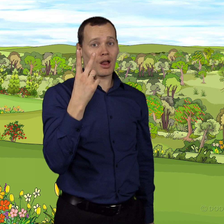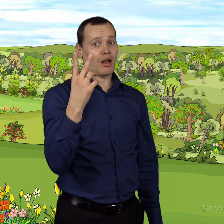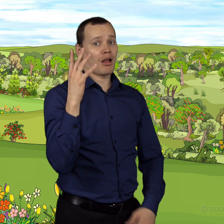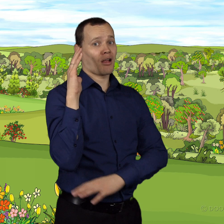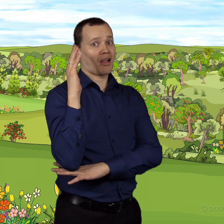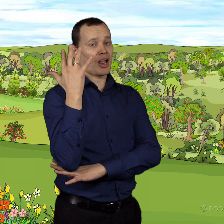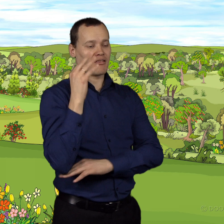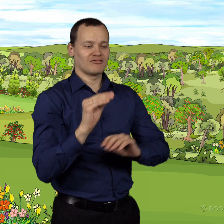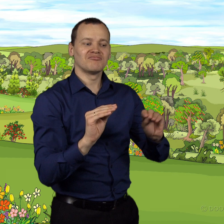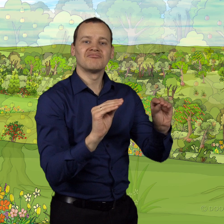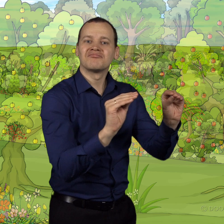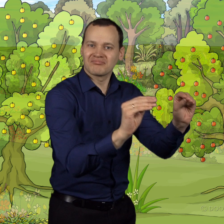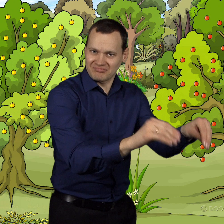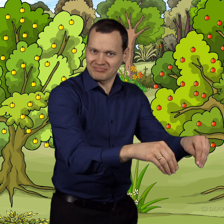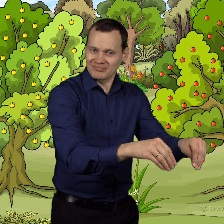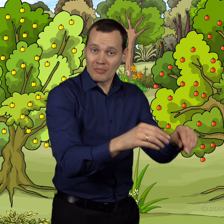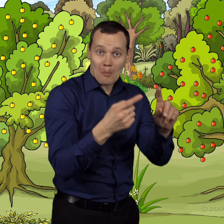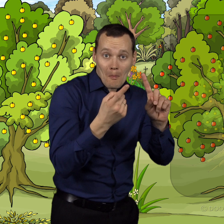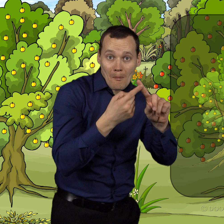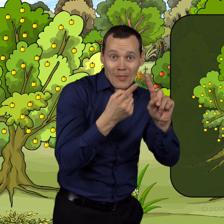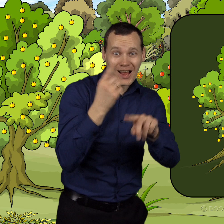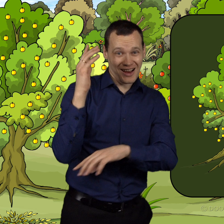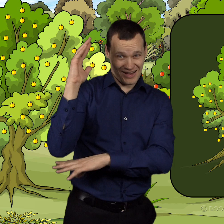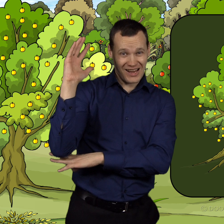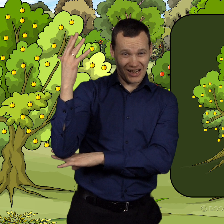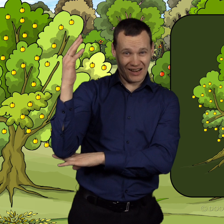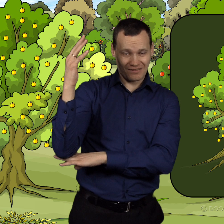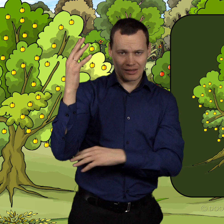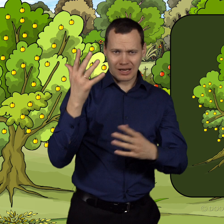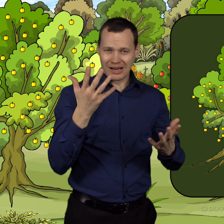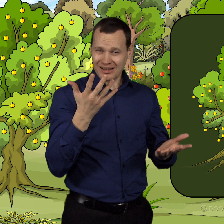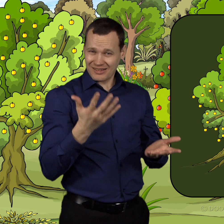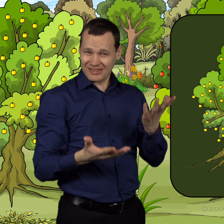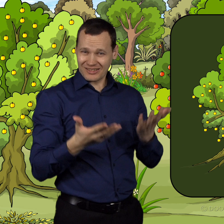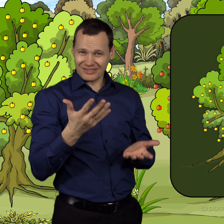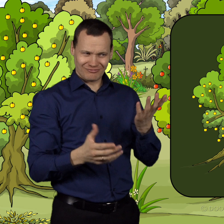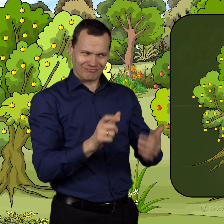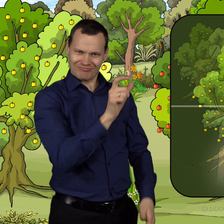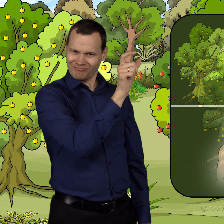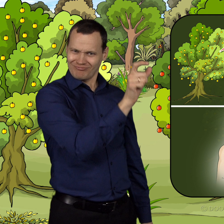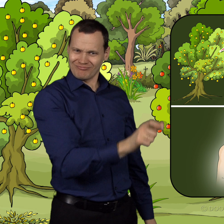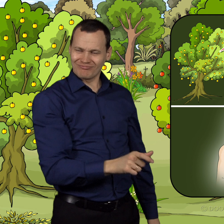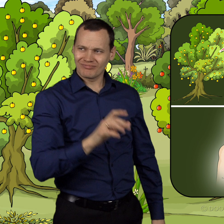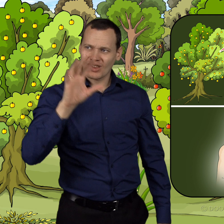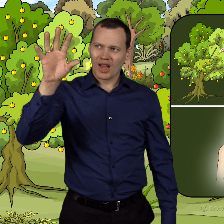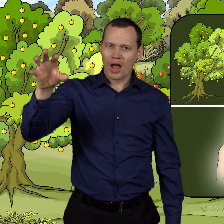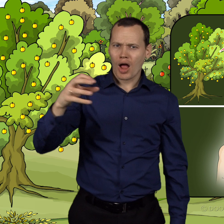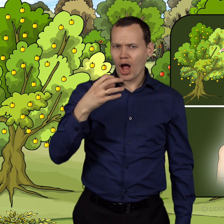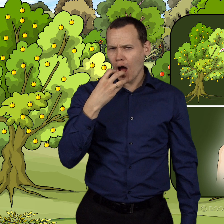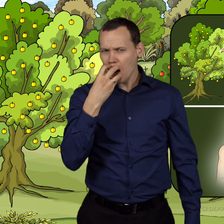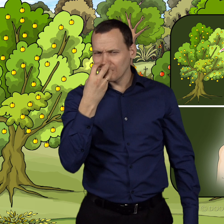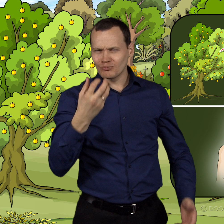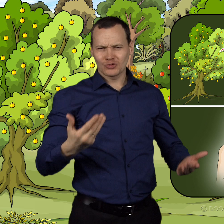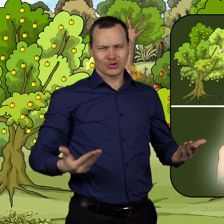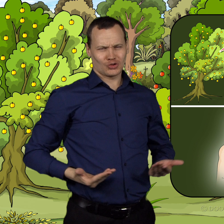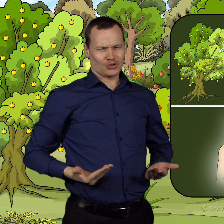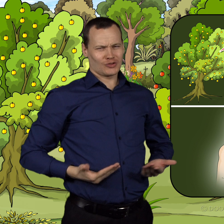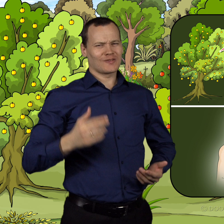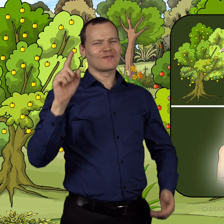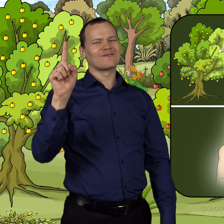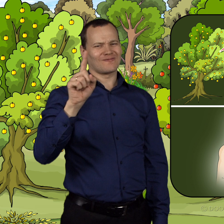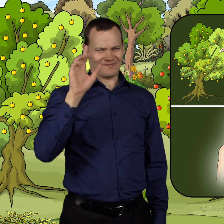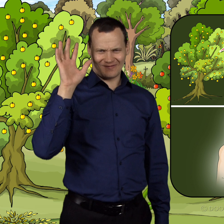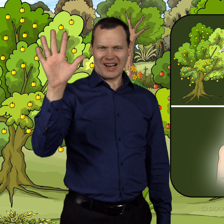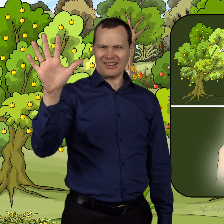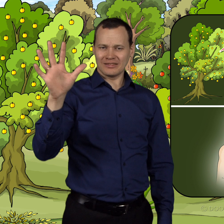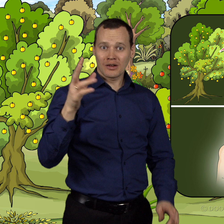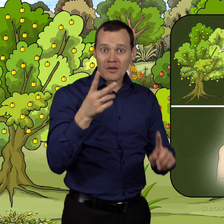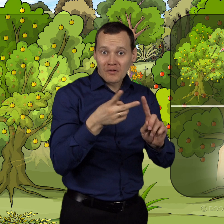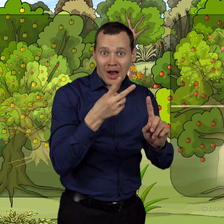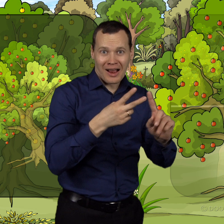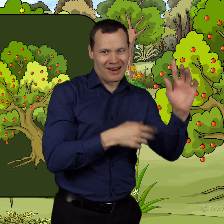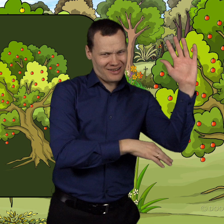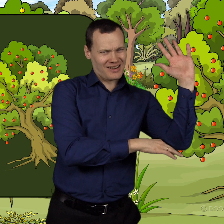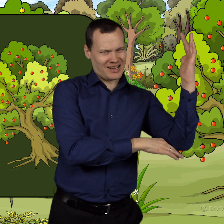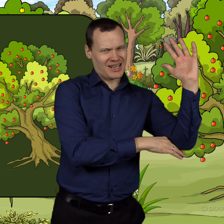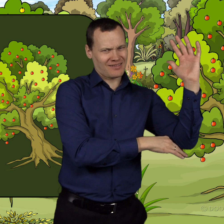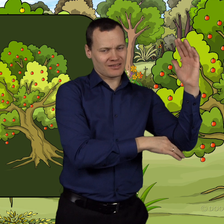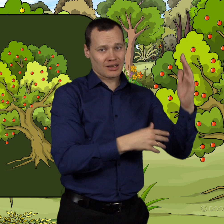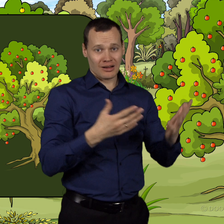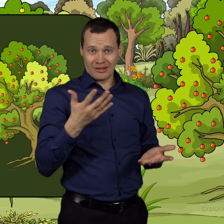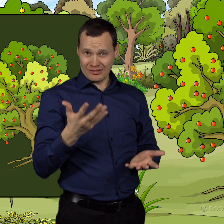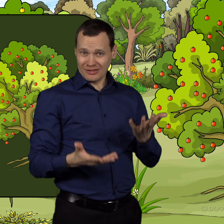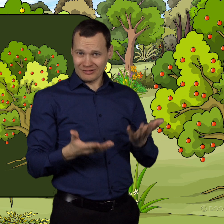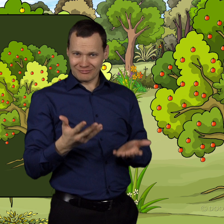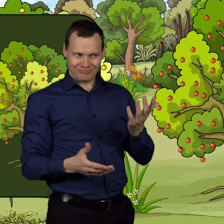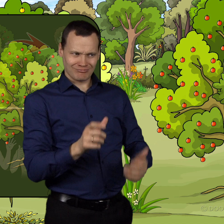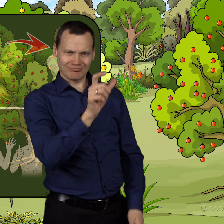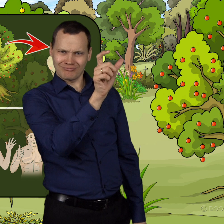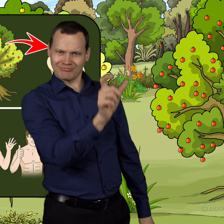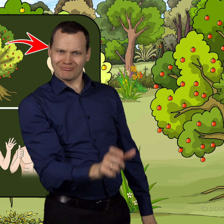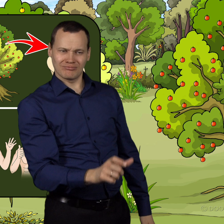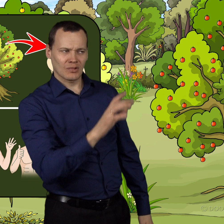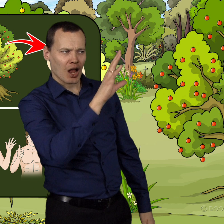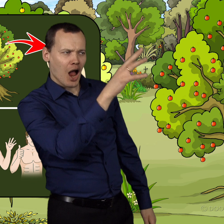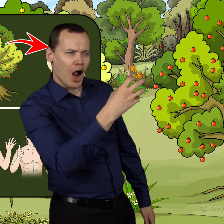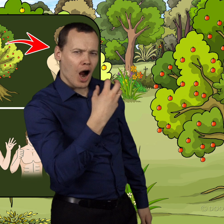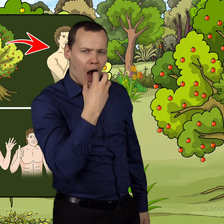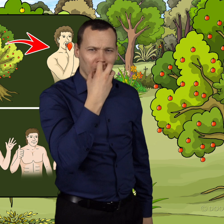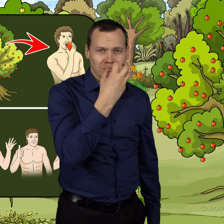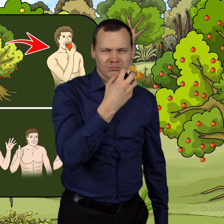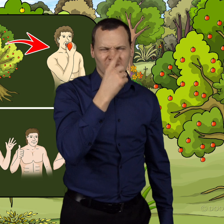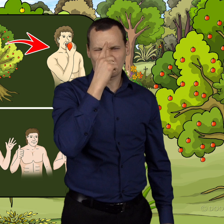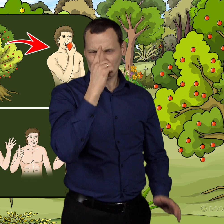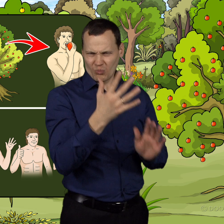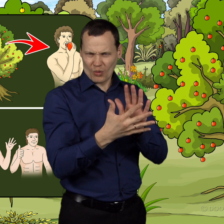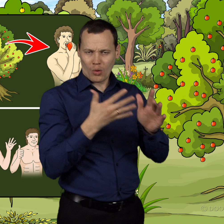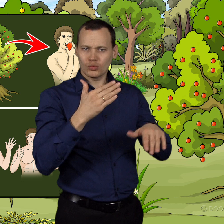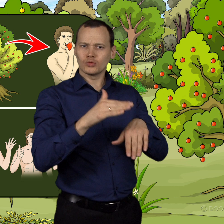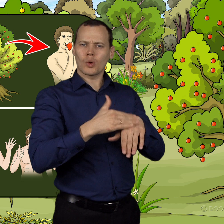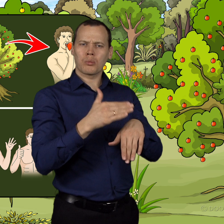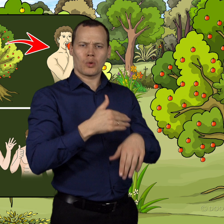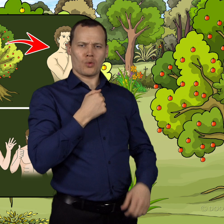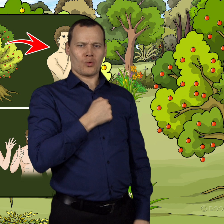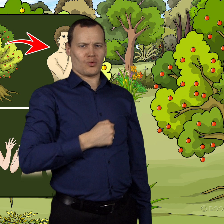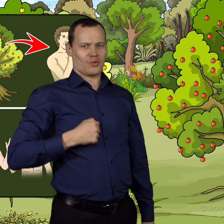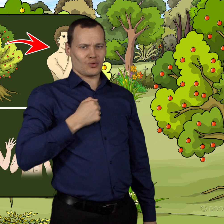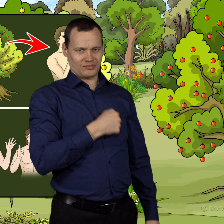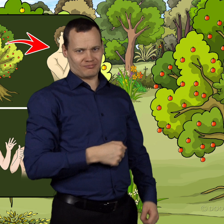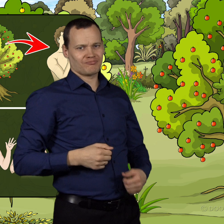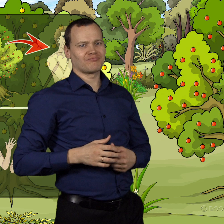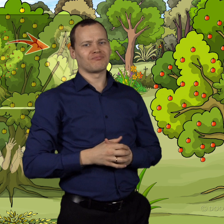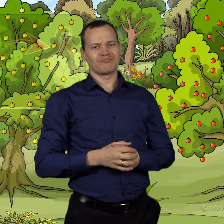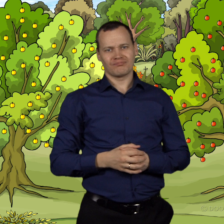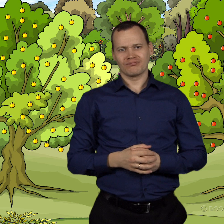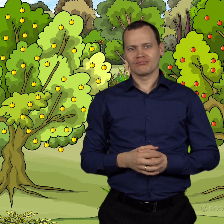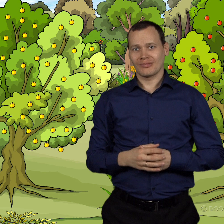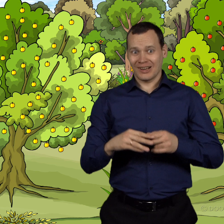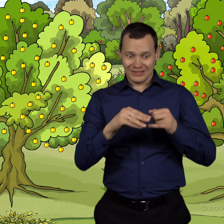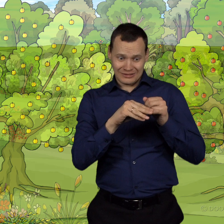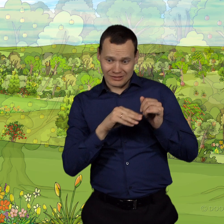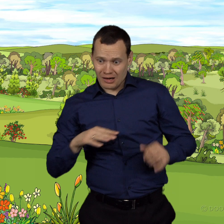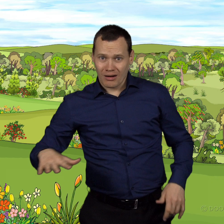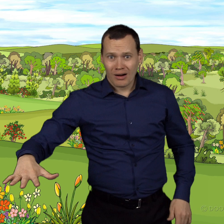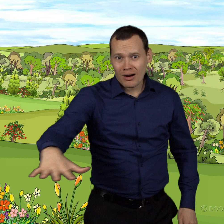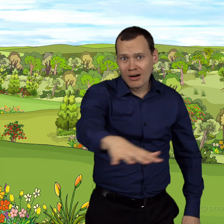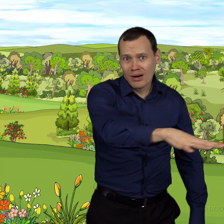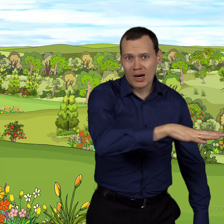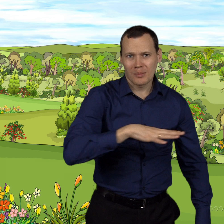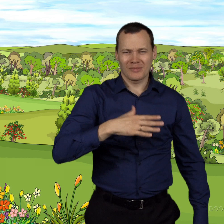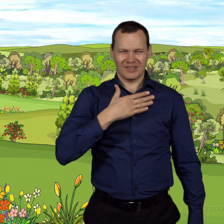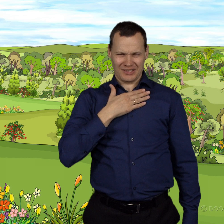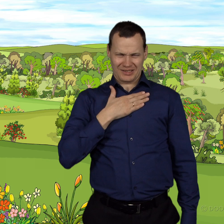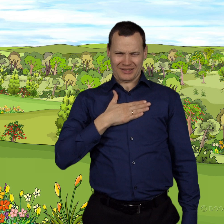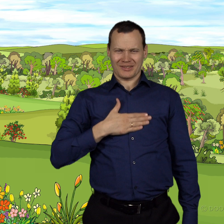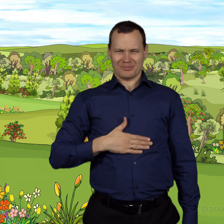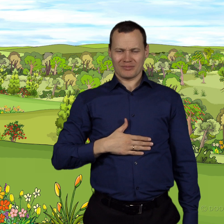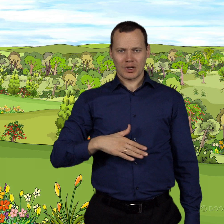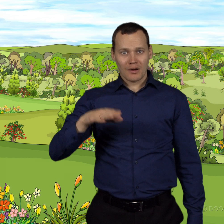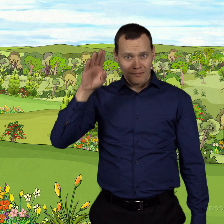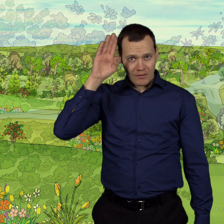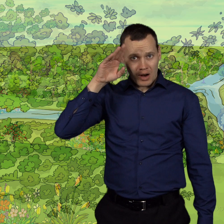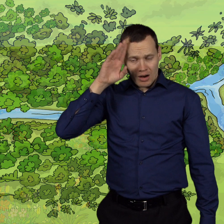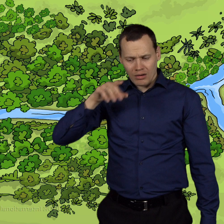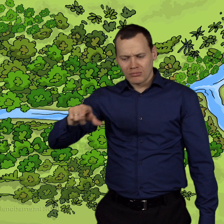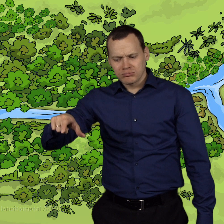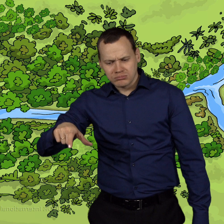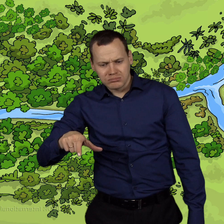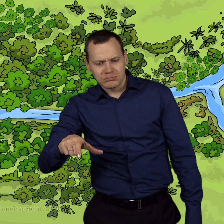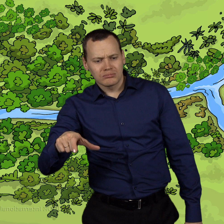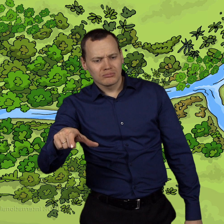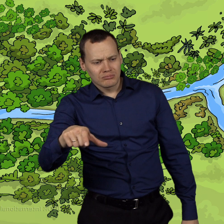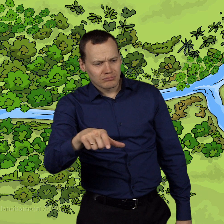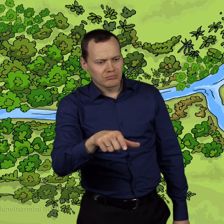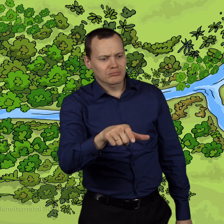And in the middle of the garden were the tree of life and the tree of the knowledge of good and evil.